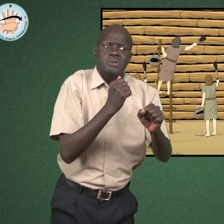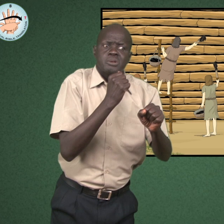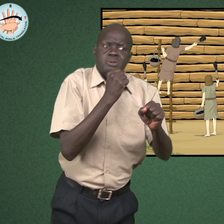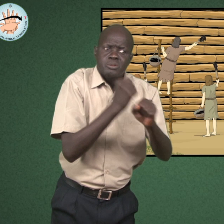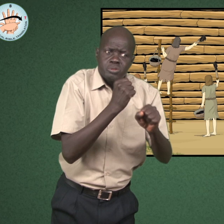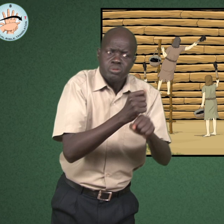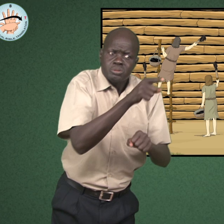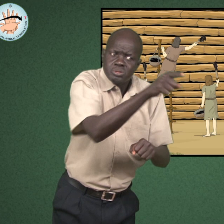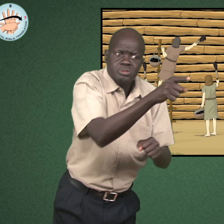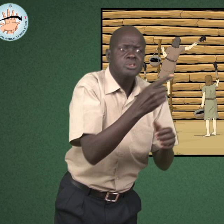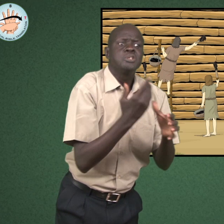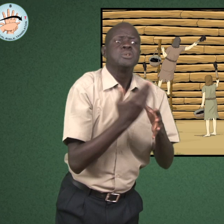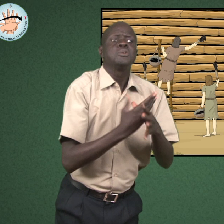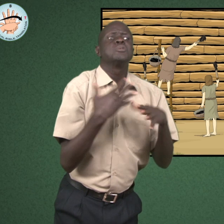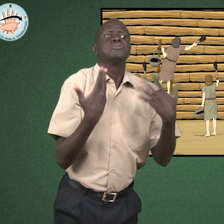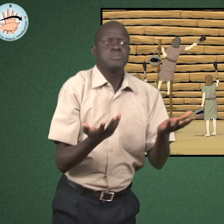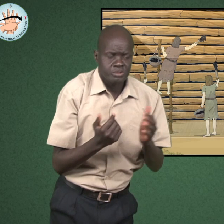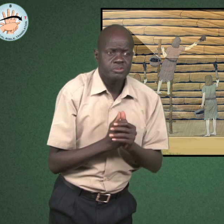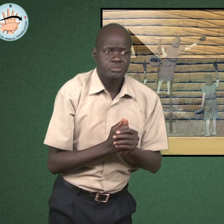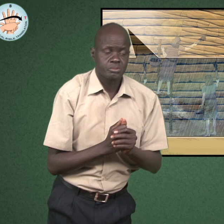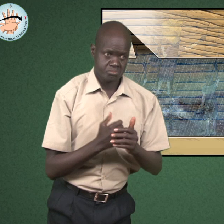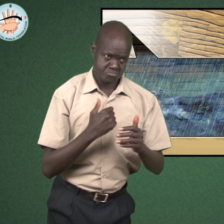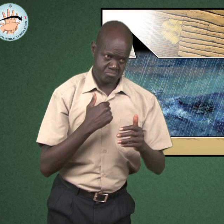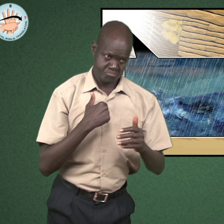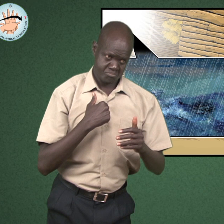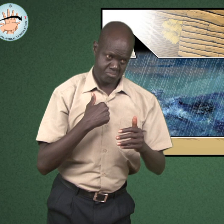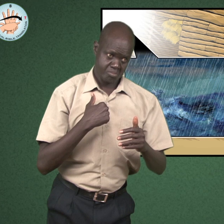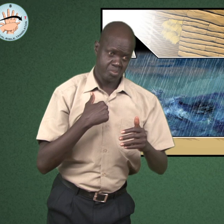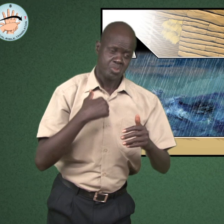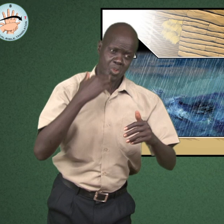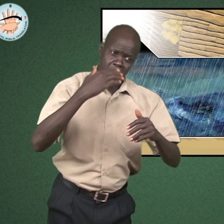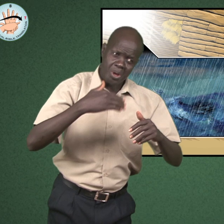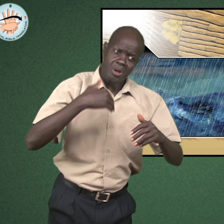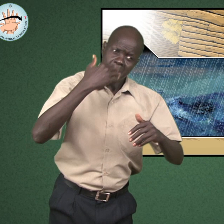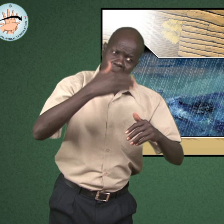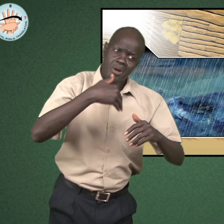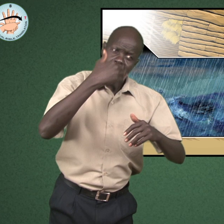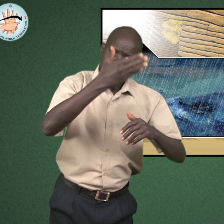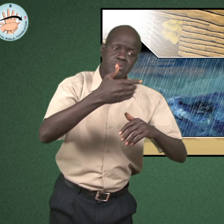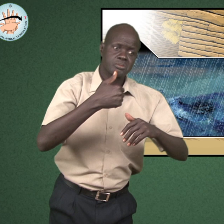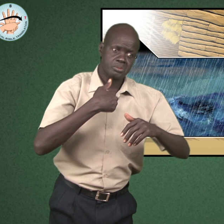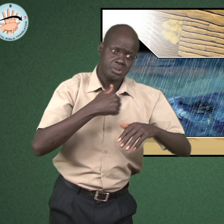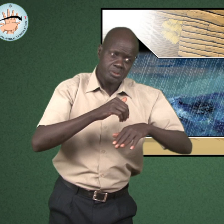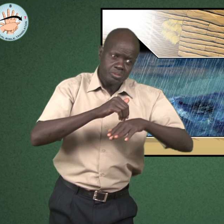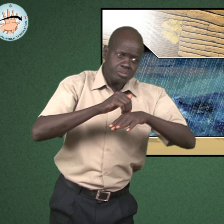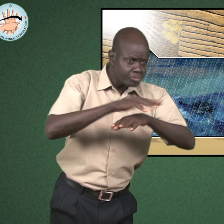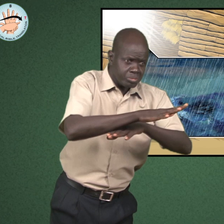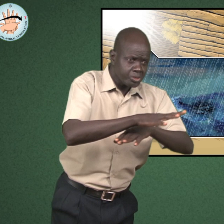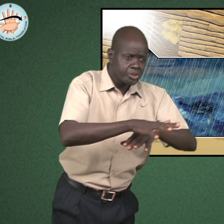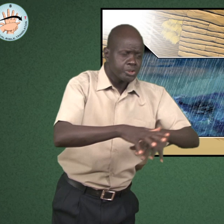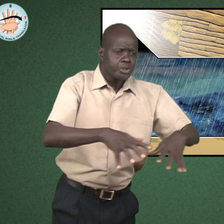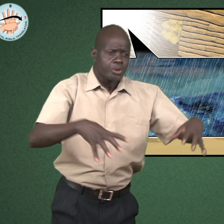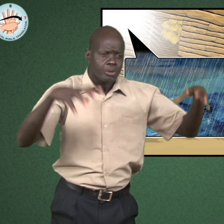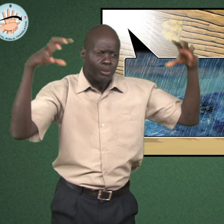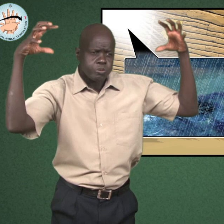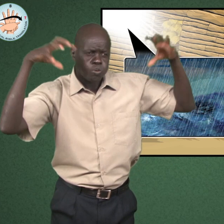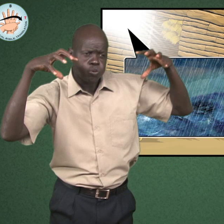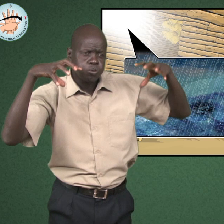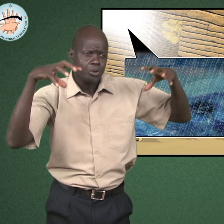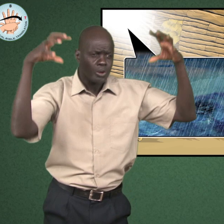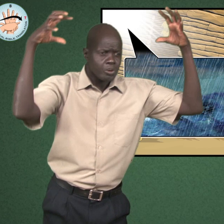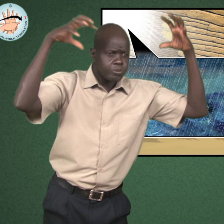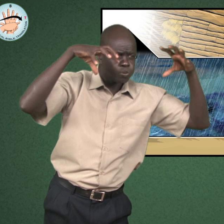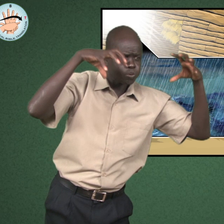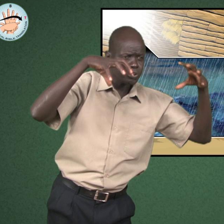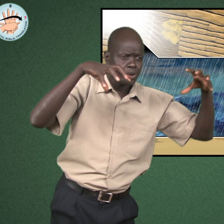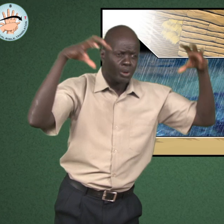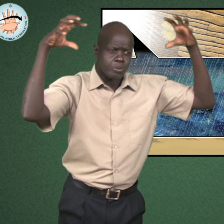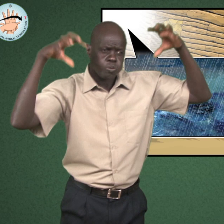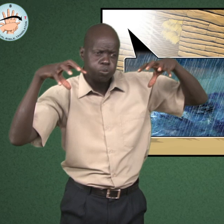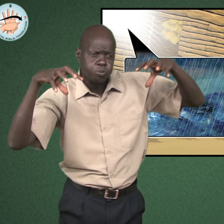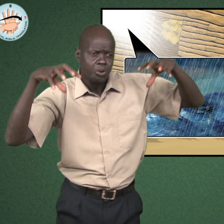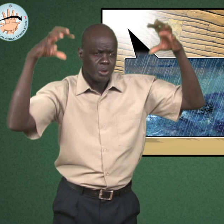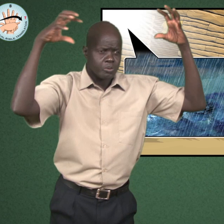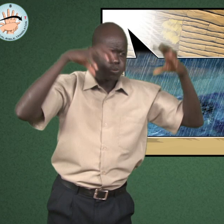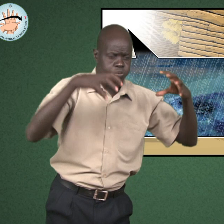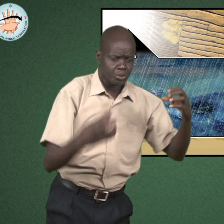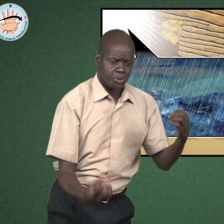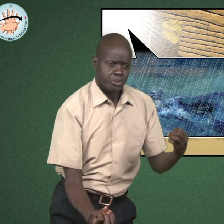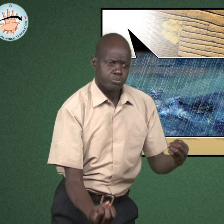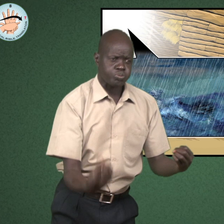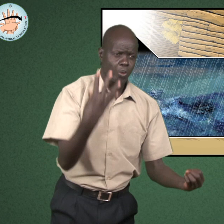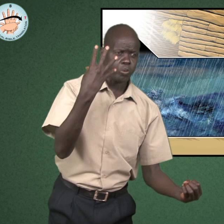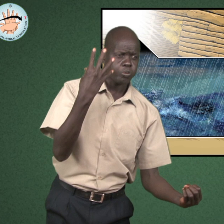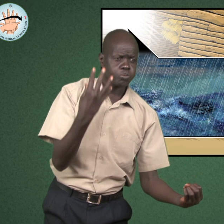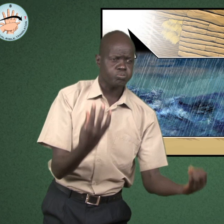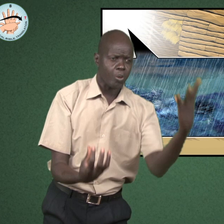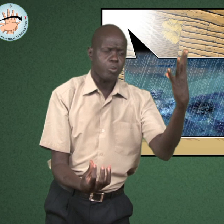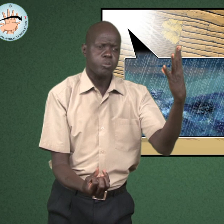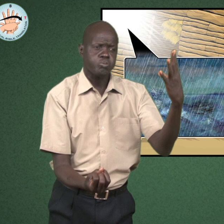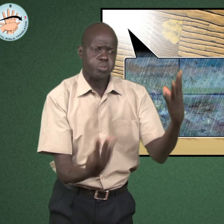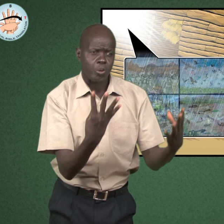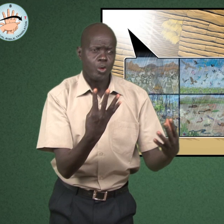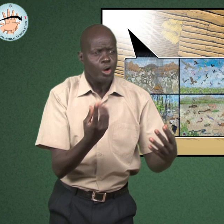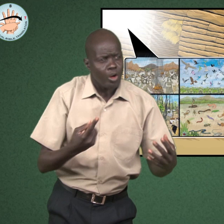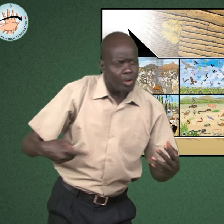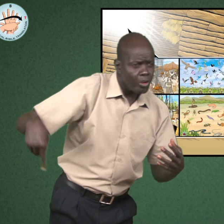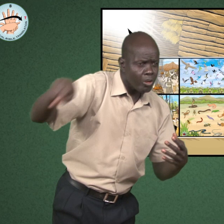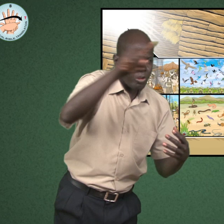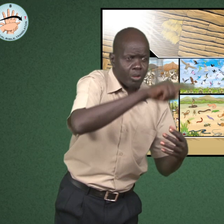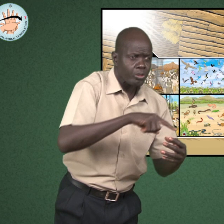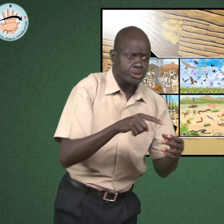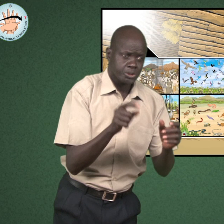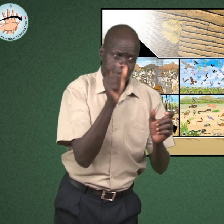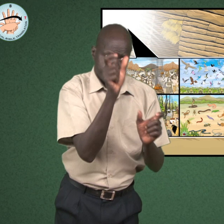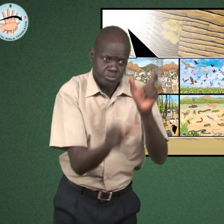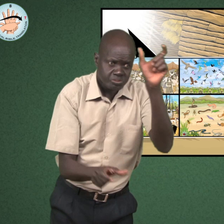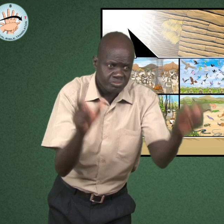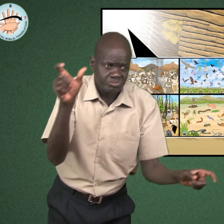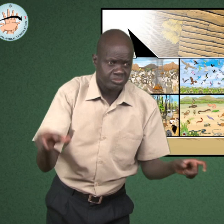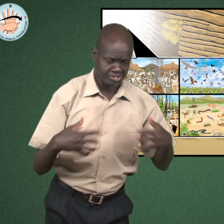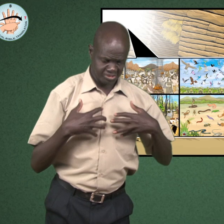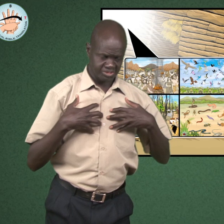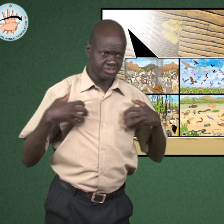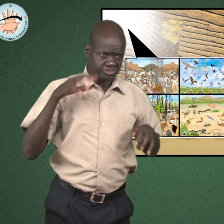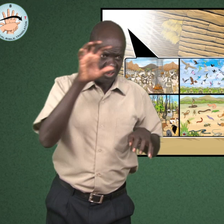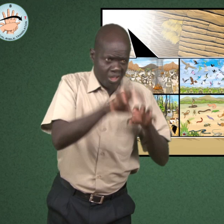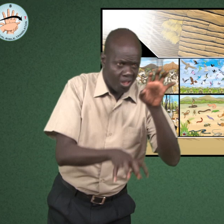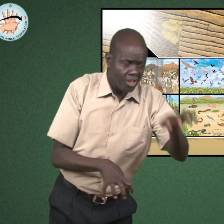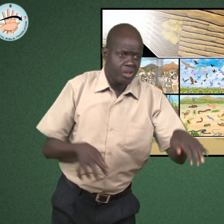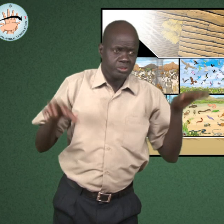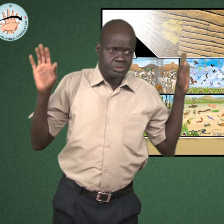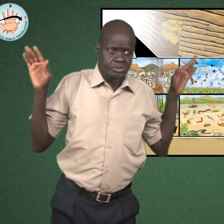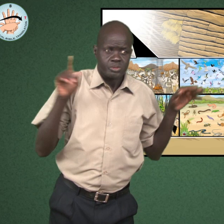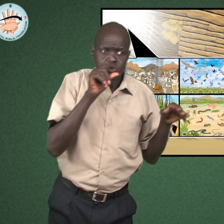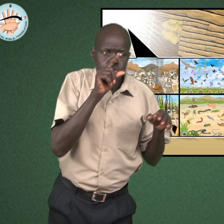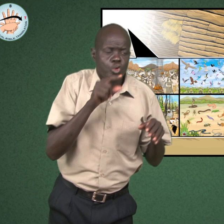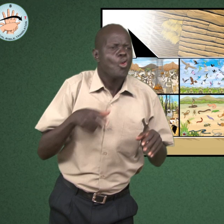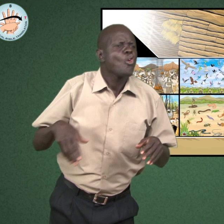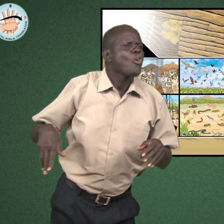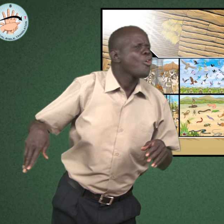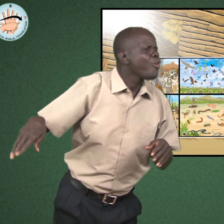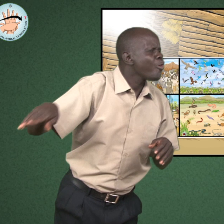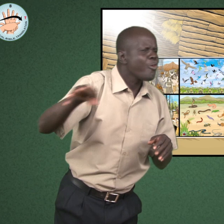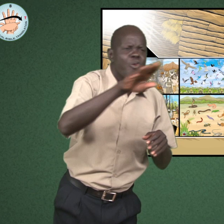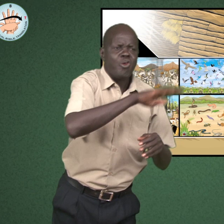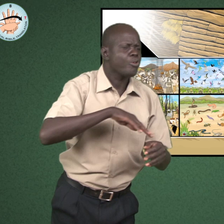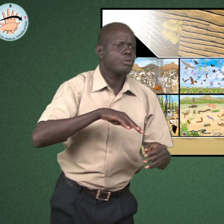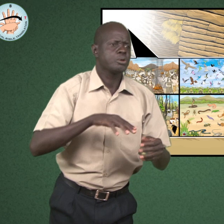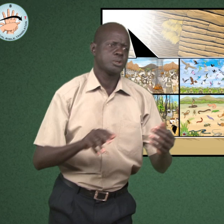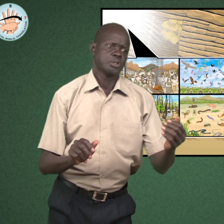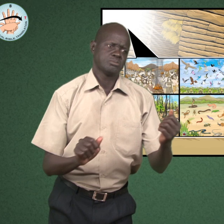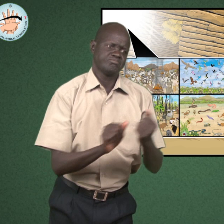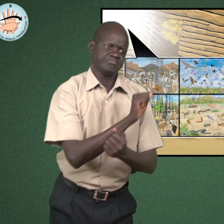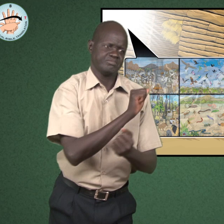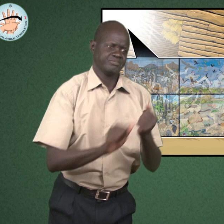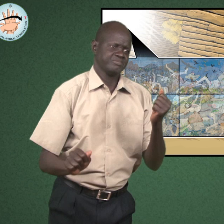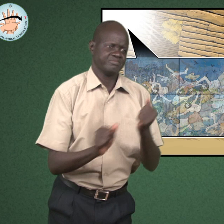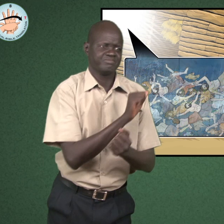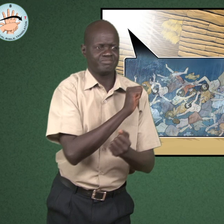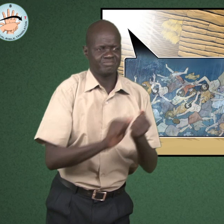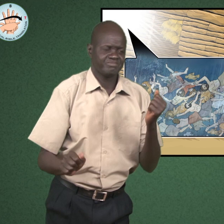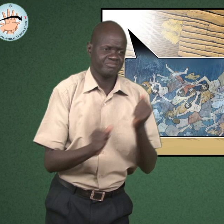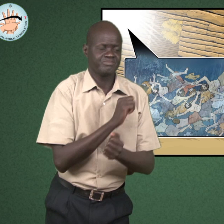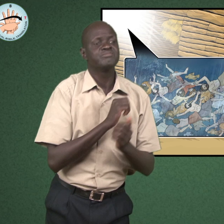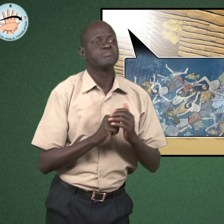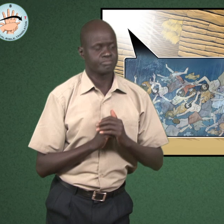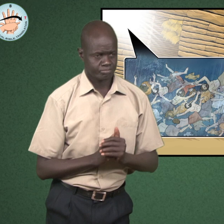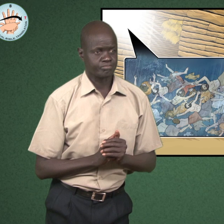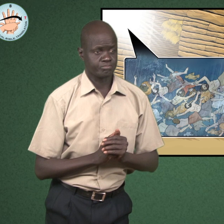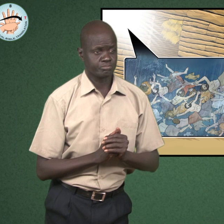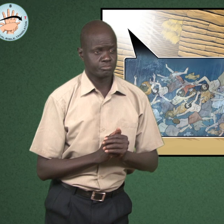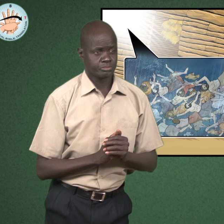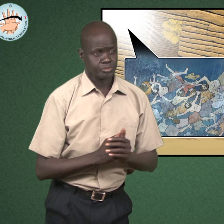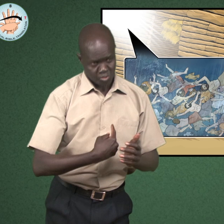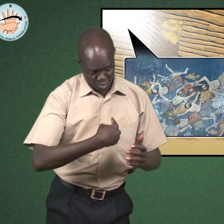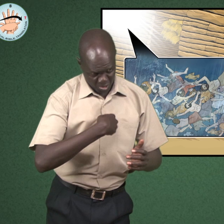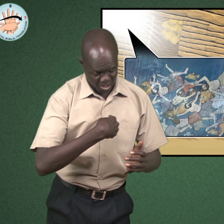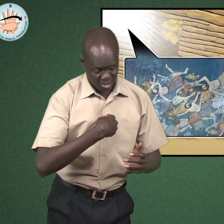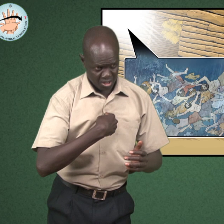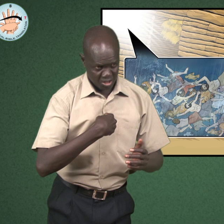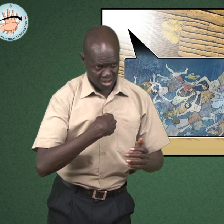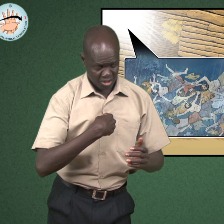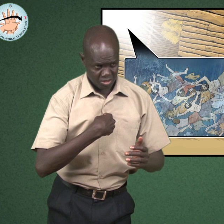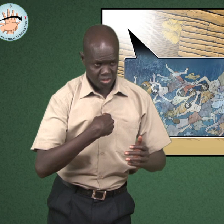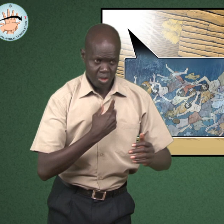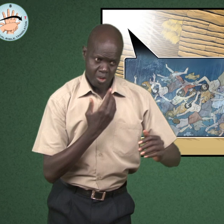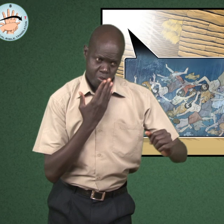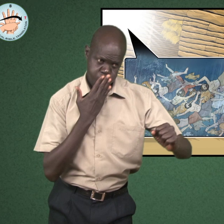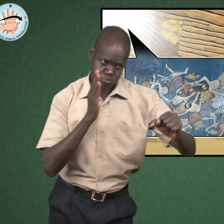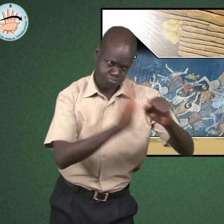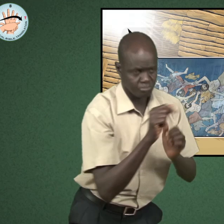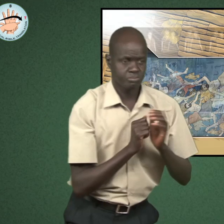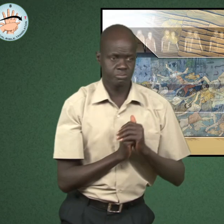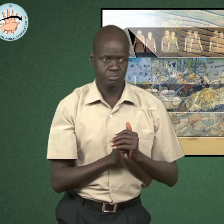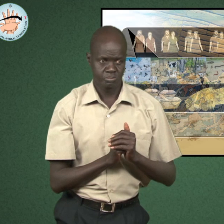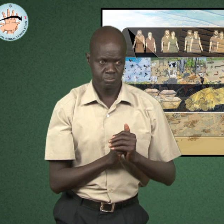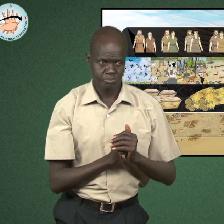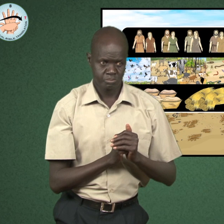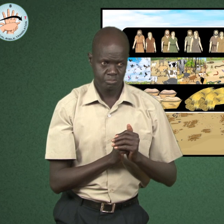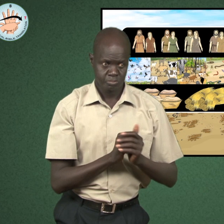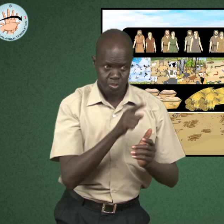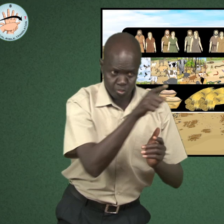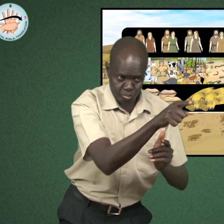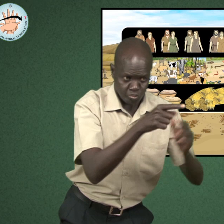And behold, I will bring floodwaters upon the earth to destroy every creature under the heavens that has the breath of life. Everything on the earth will perish.